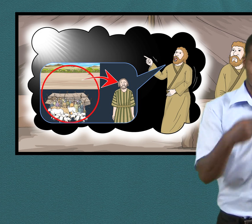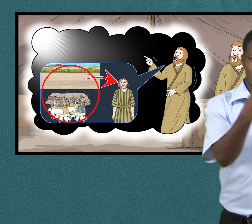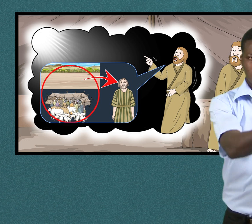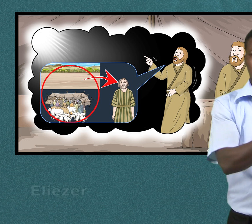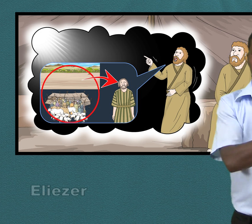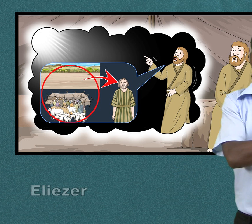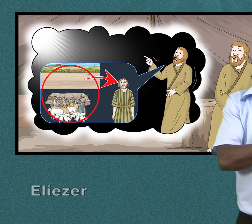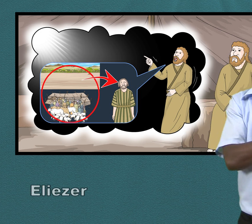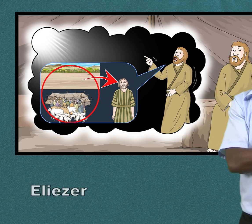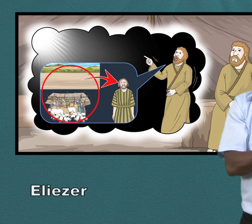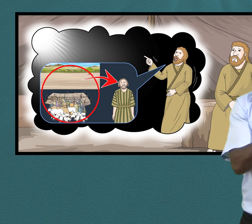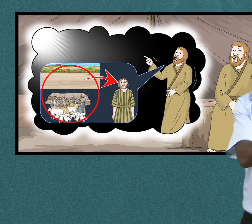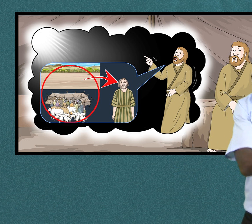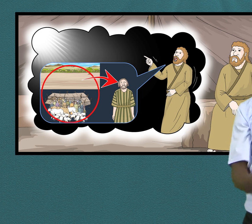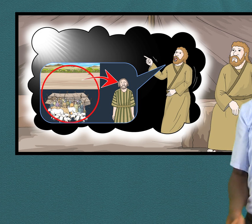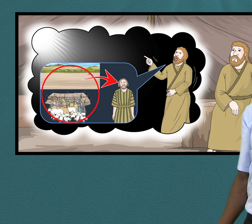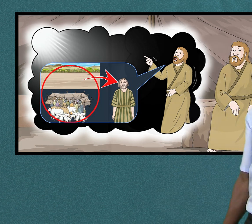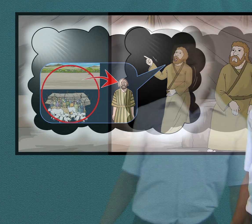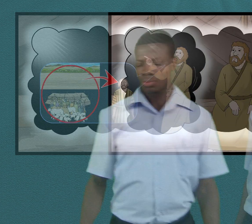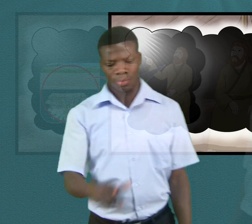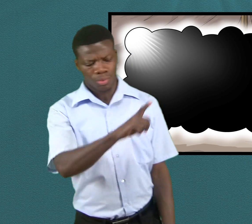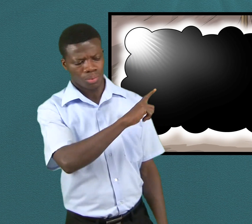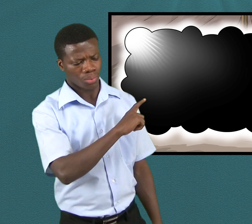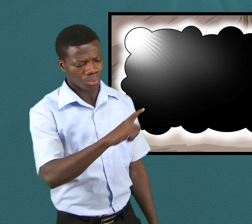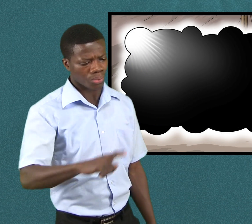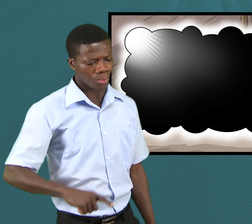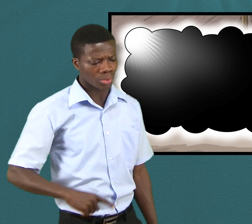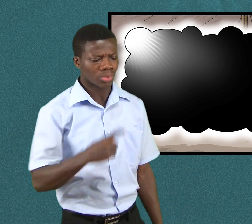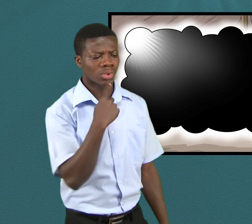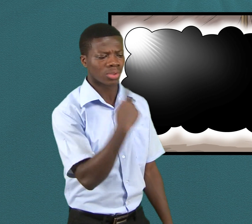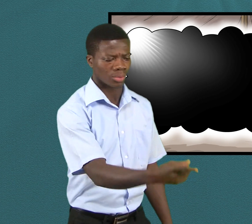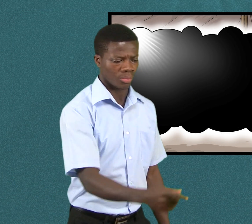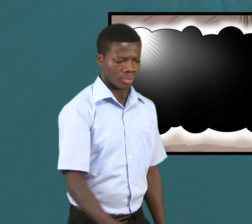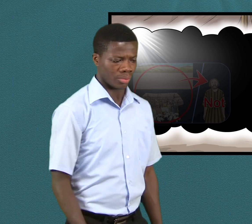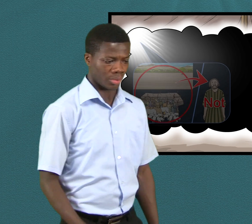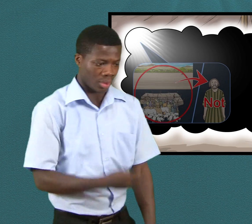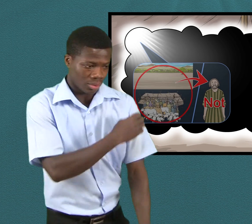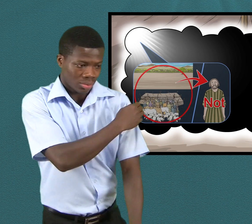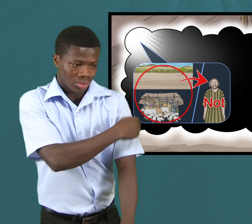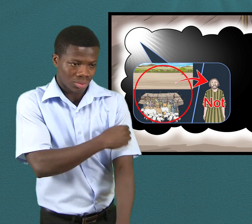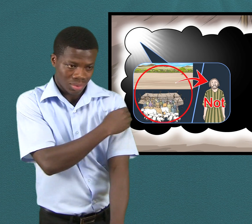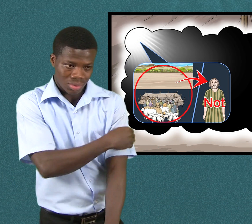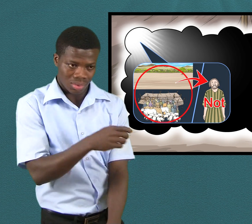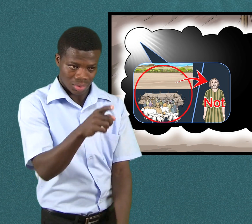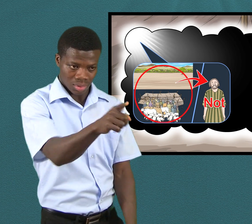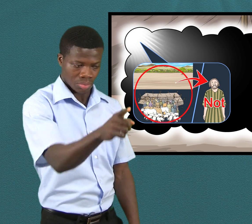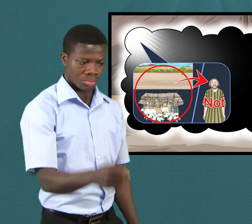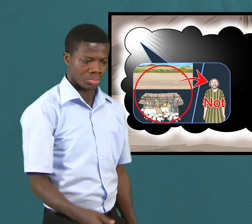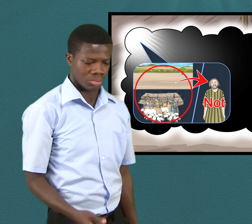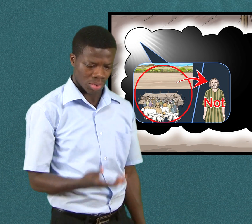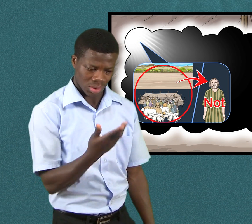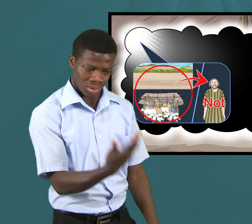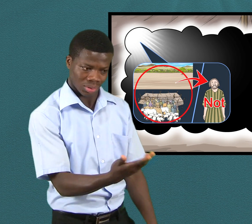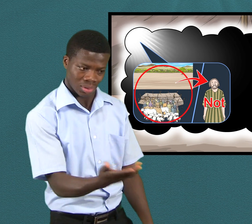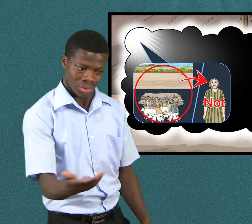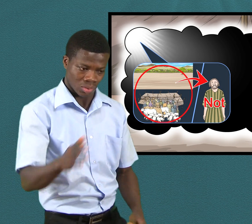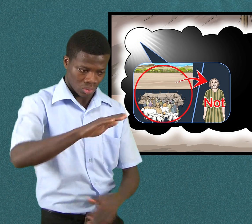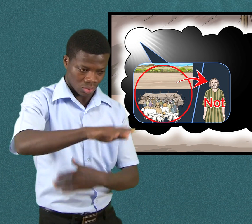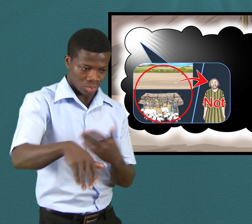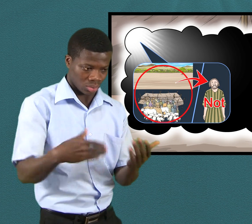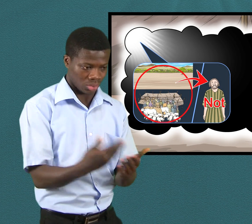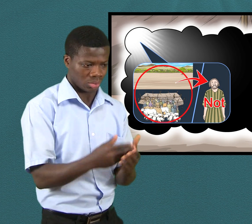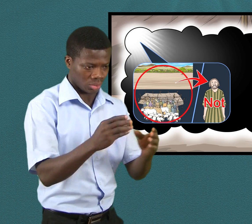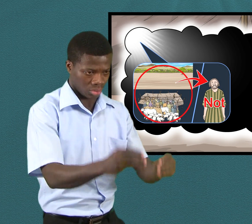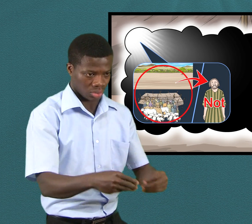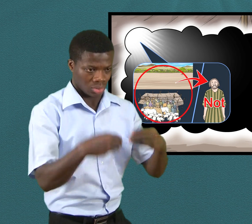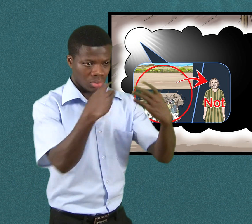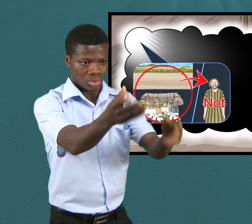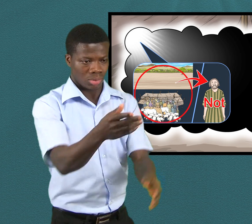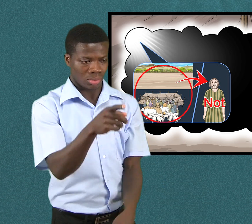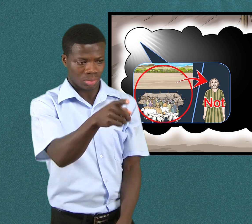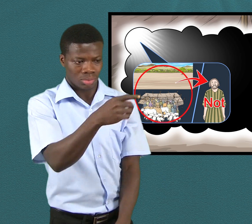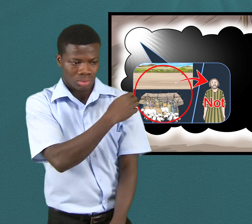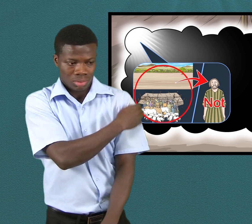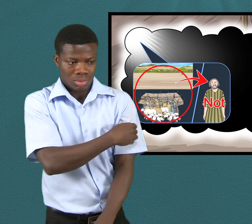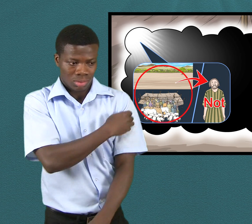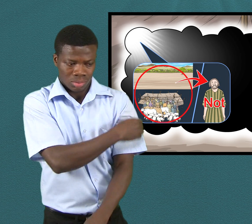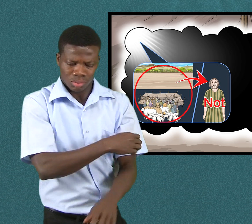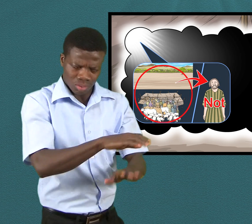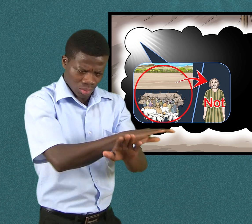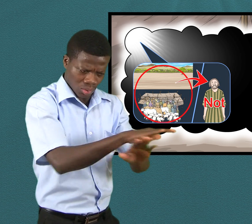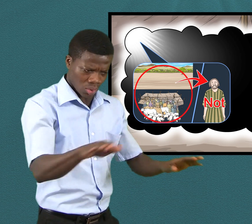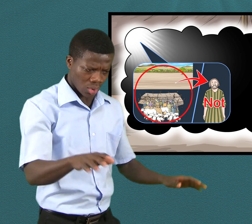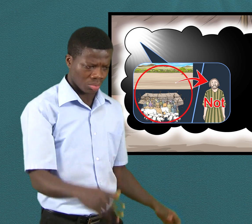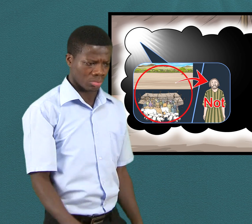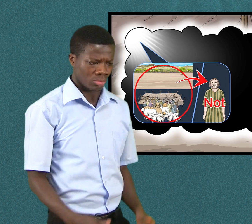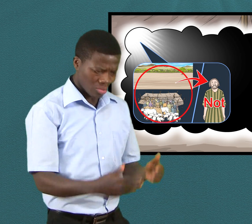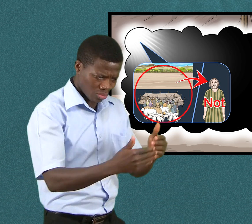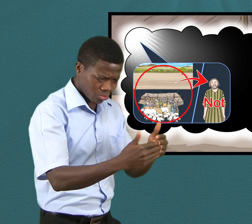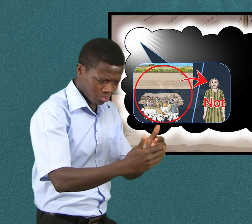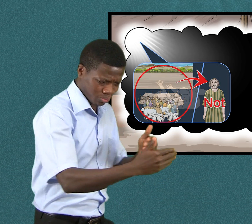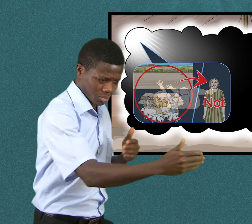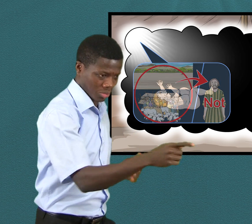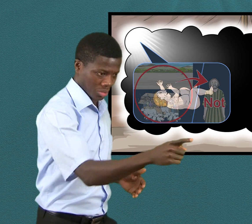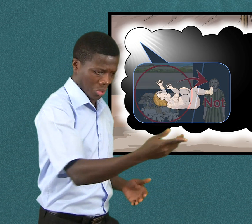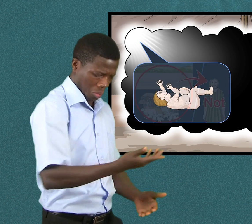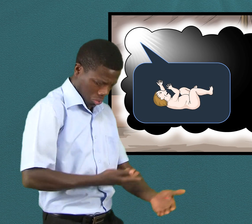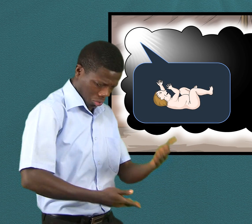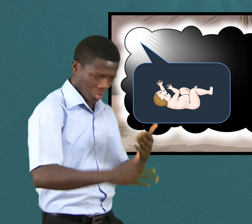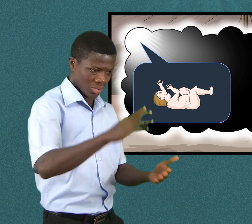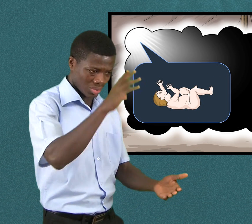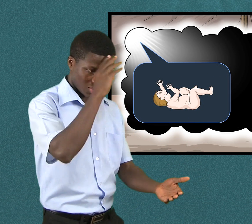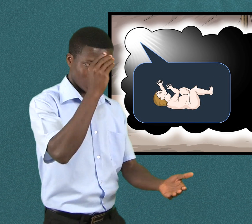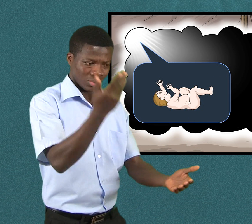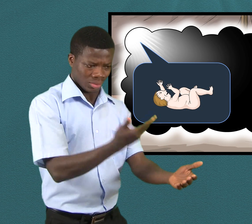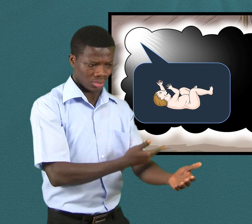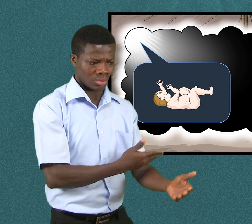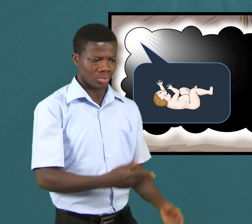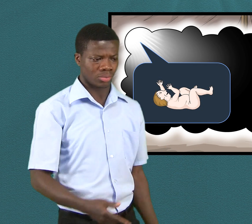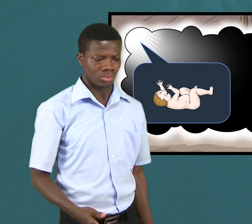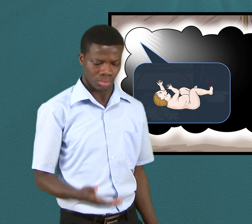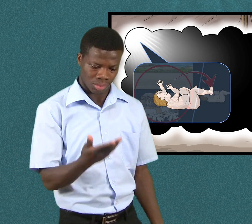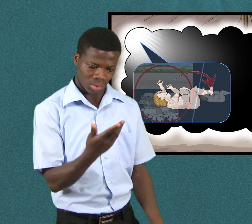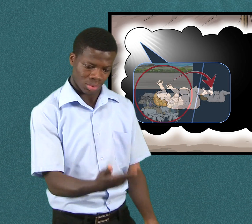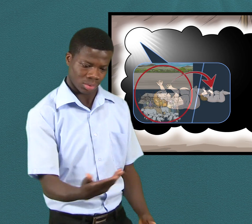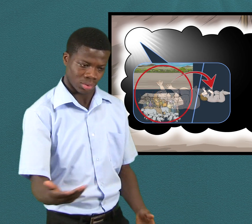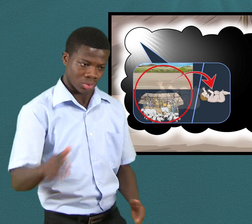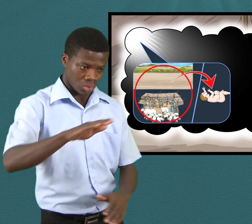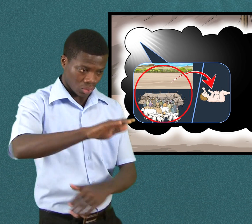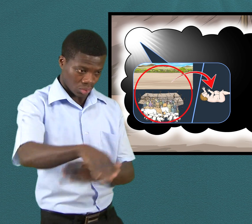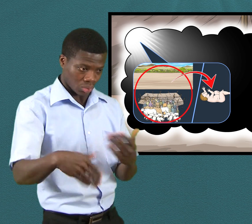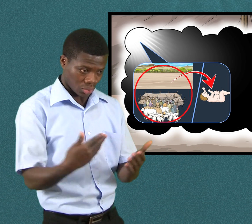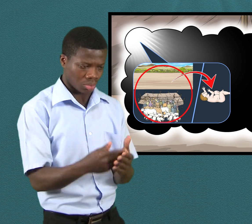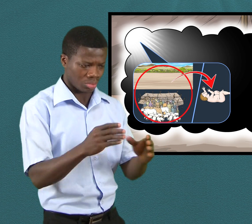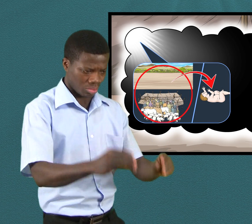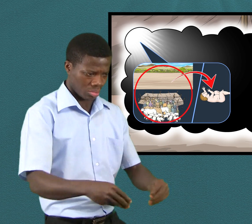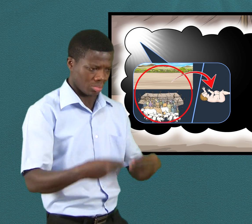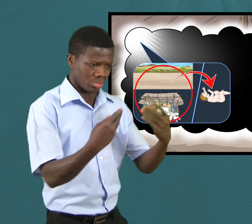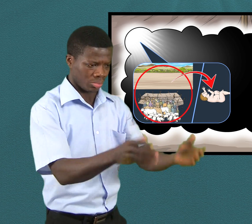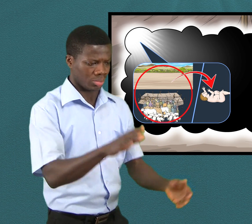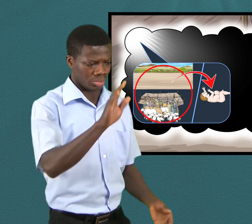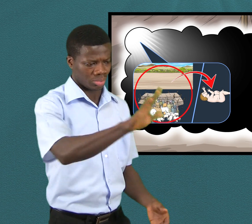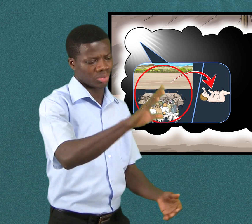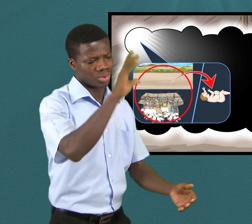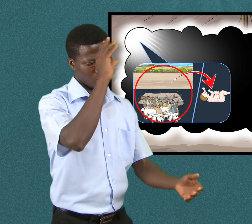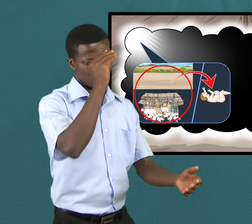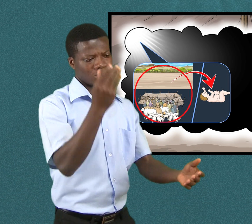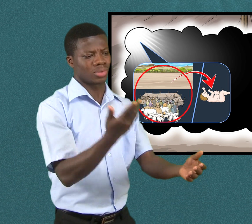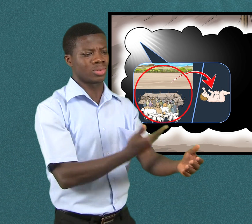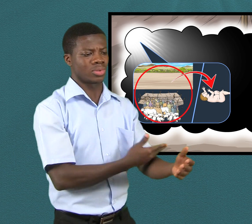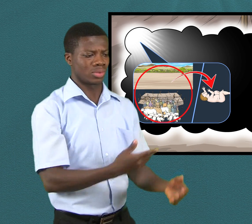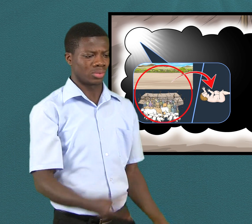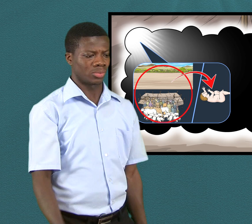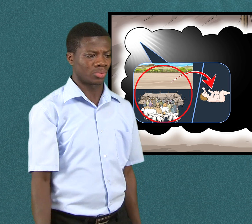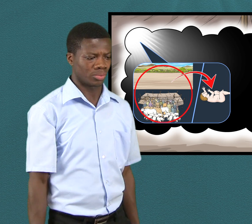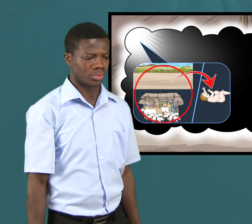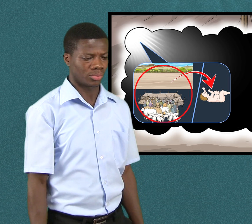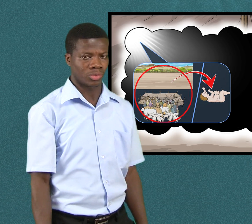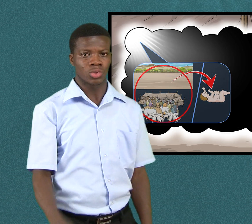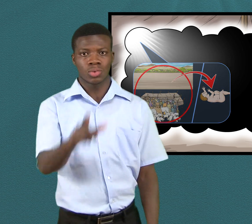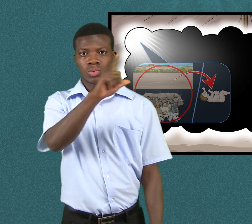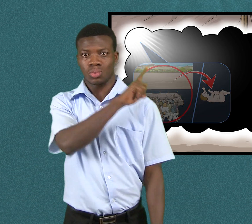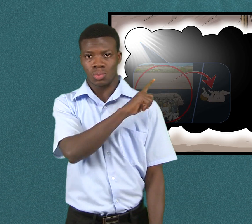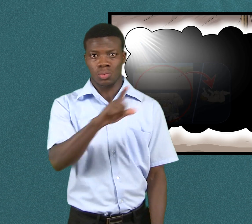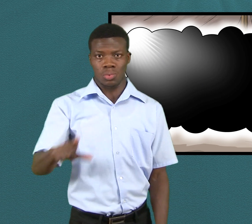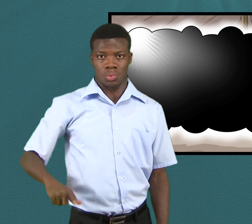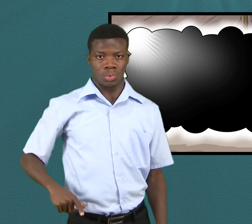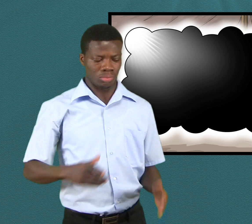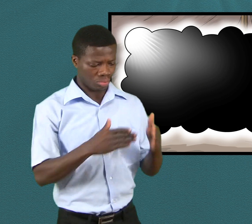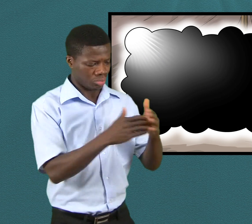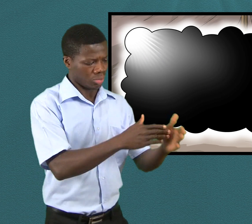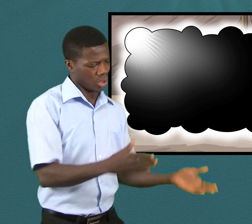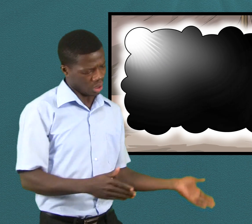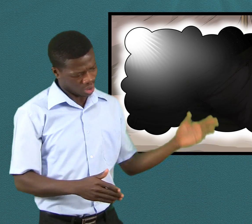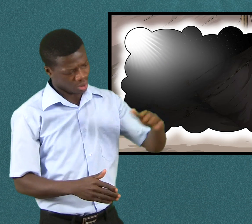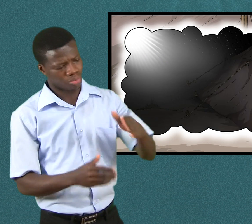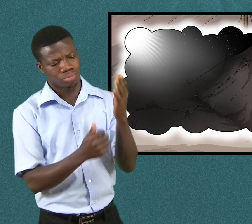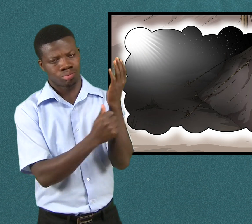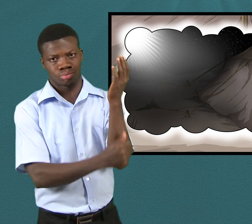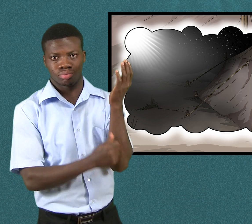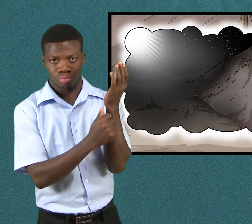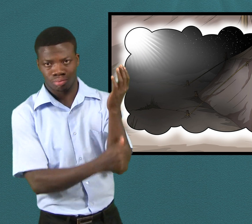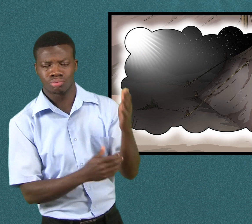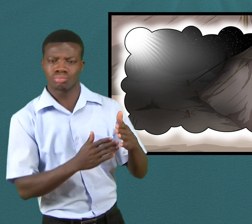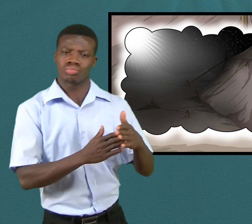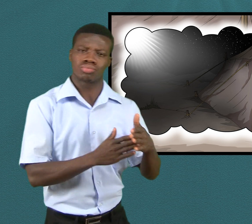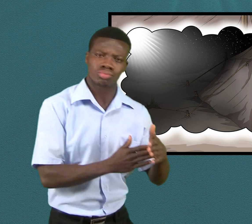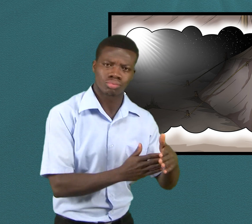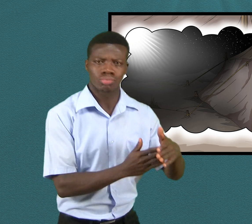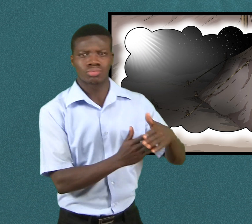Then the word of the LORD came to Abram, saying, “This one will not be your heir, but one who comes from your own body will be your heir.”